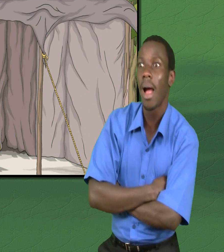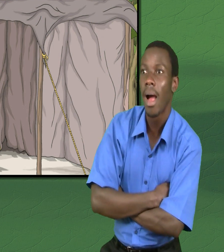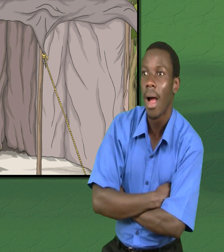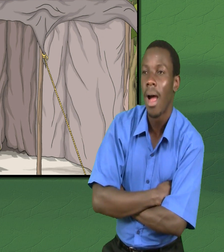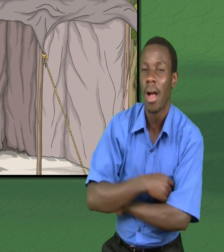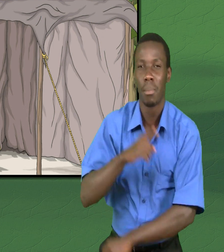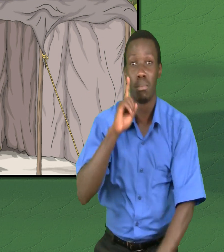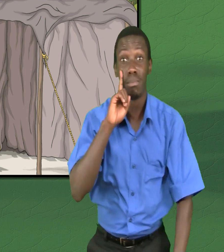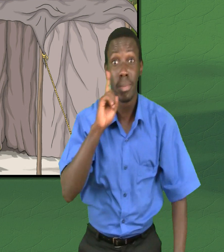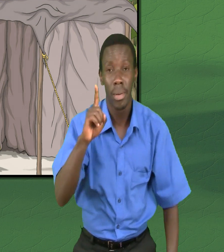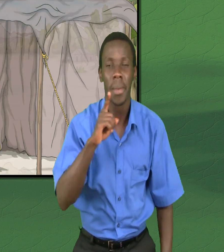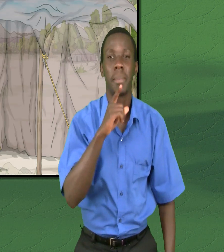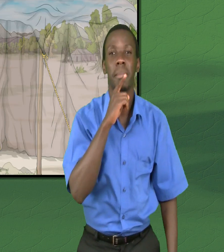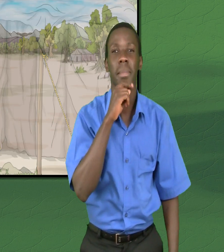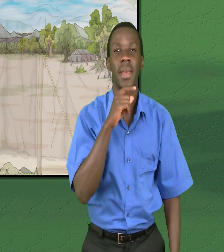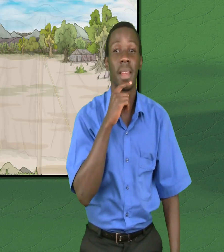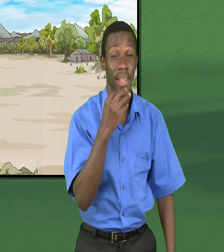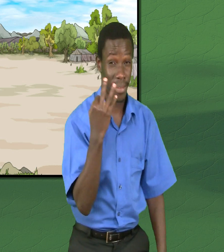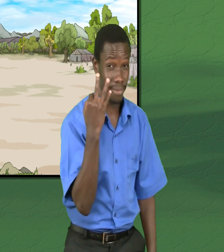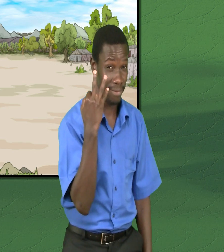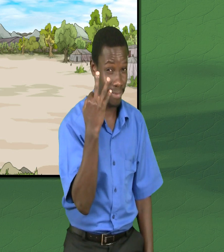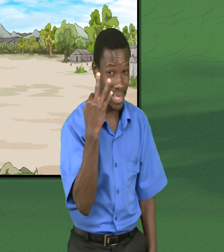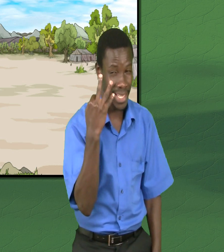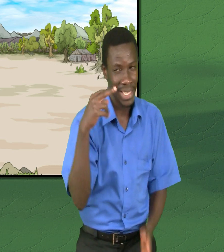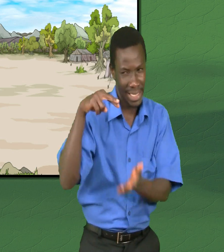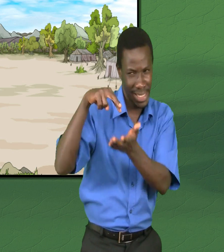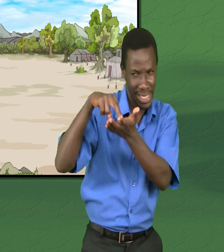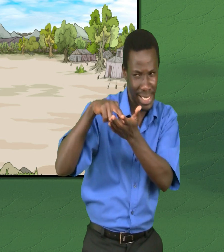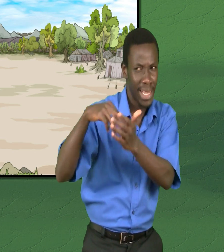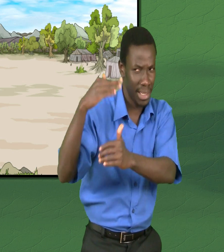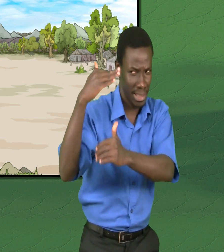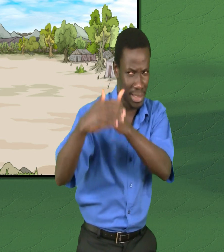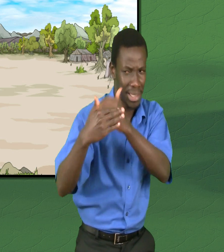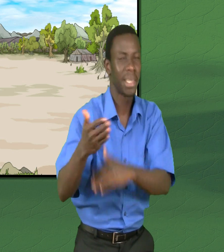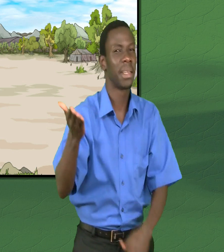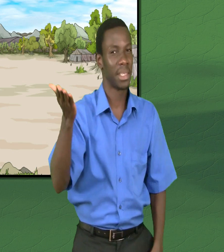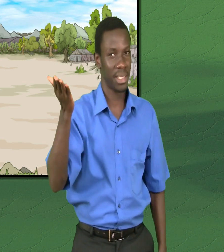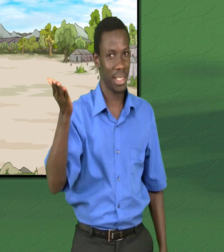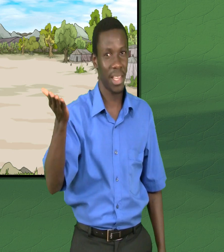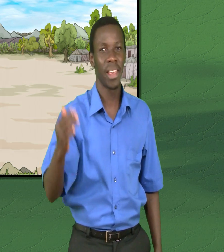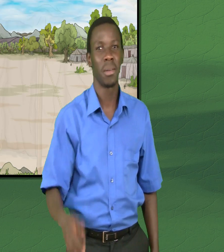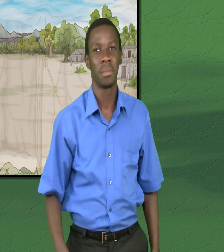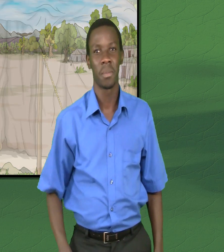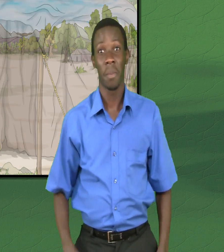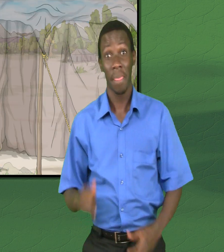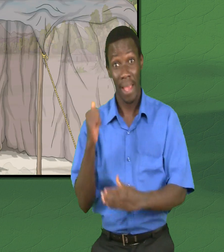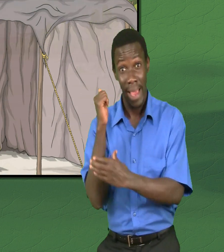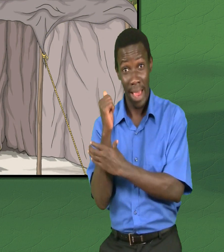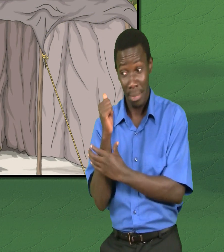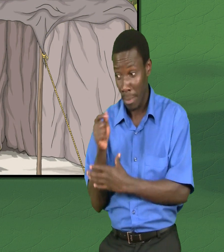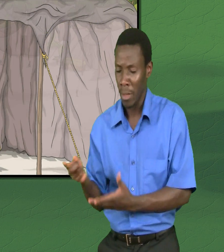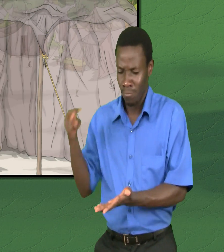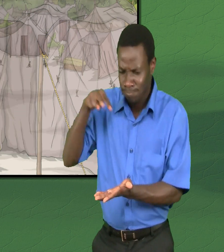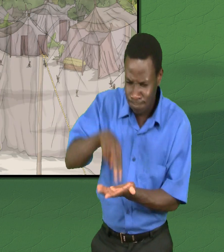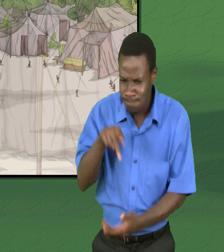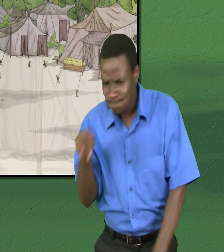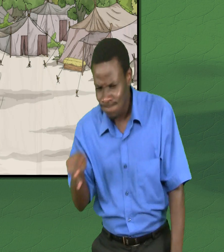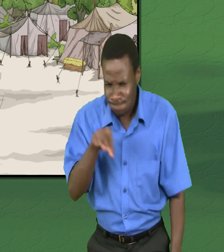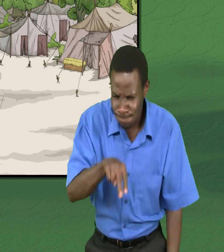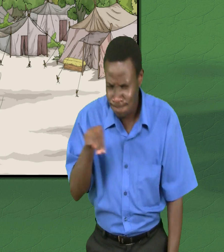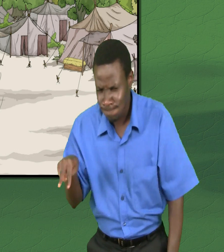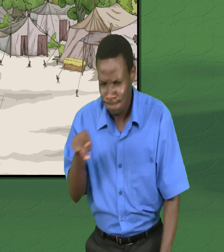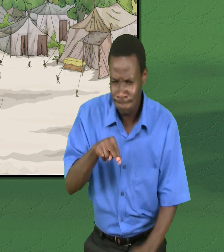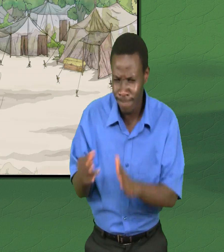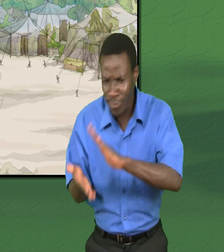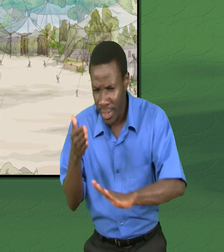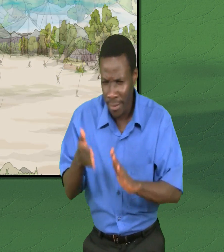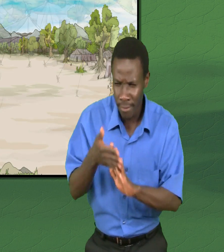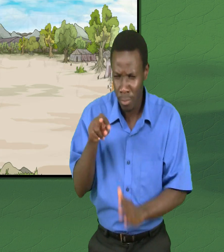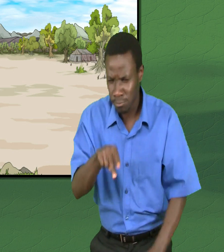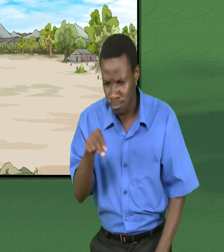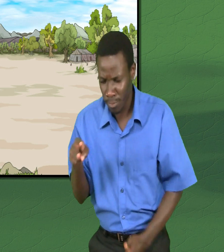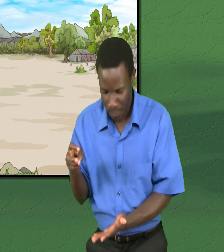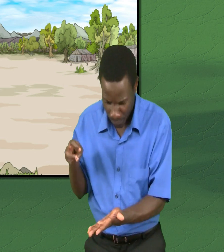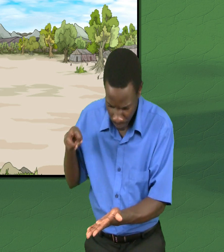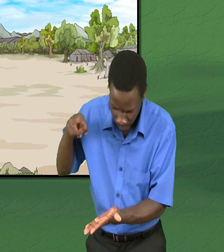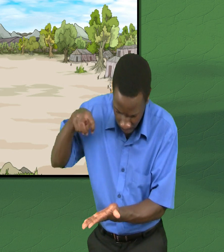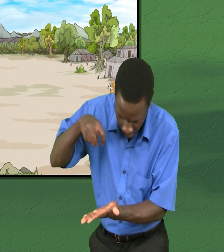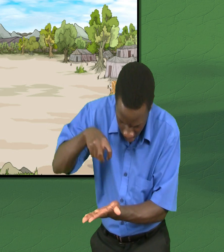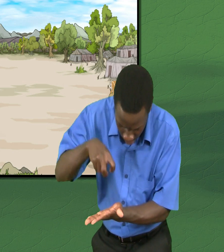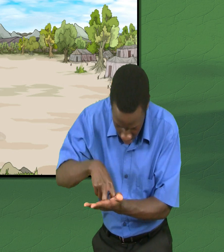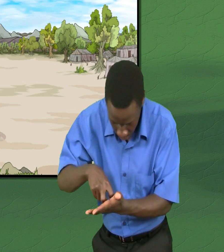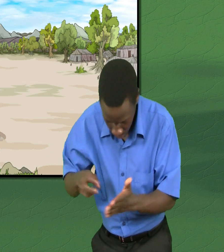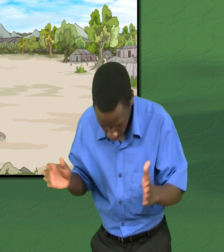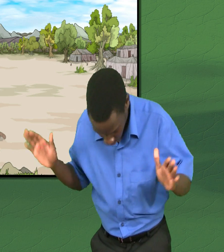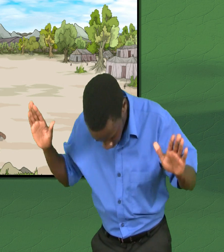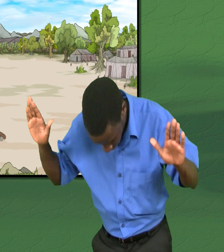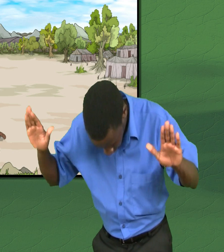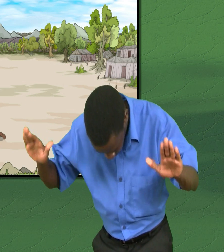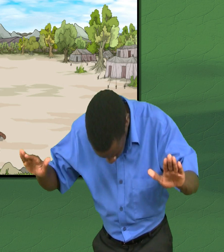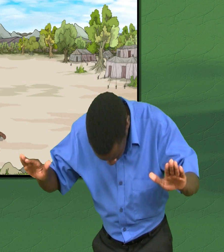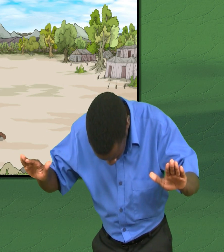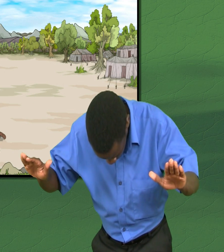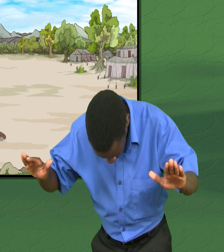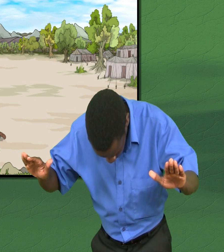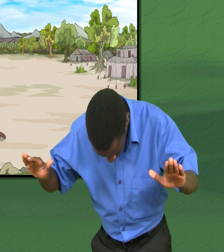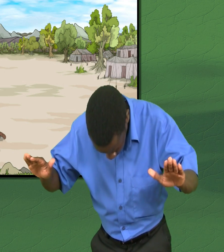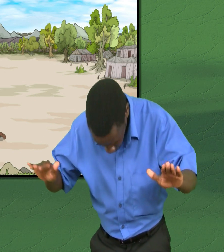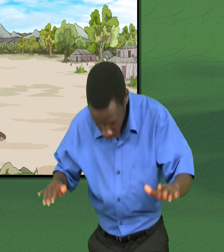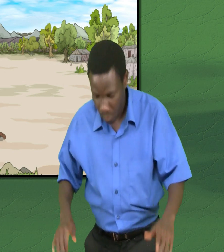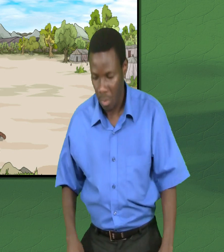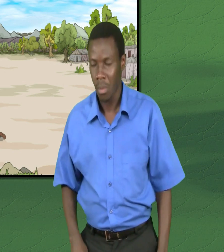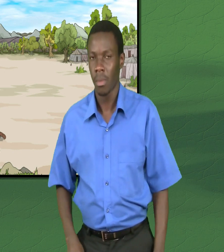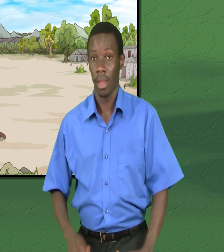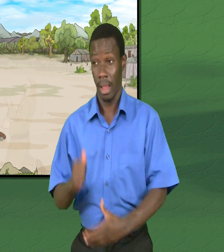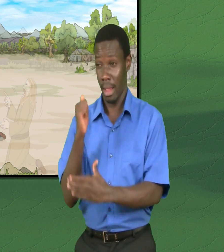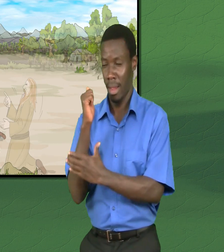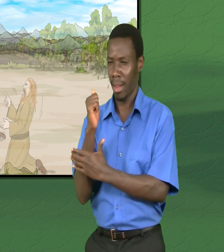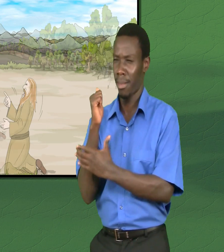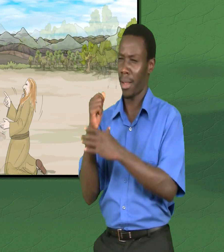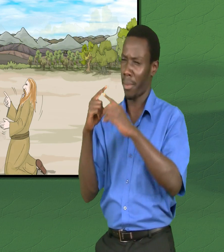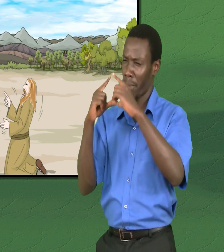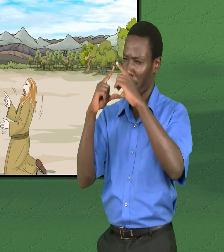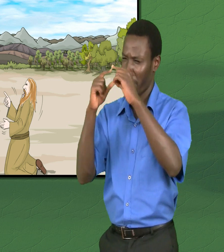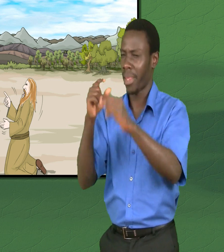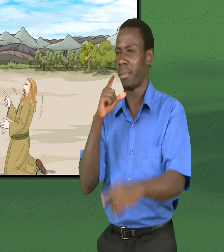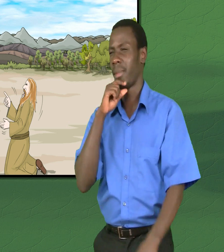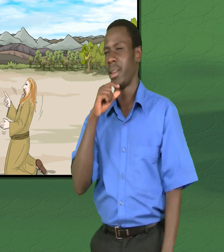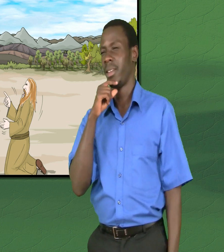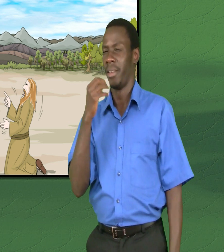And Abraham looked up and saw three men standing nearby. When he saw them, he ran from the entrance of his tent to meet them and bowed low to the ground.